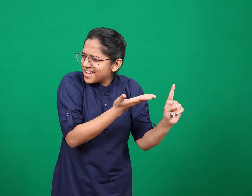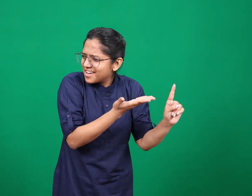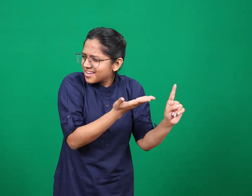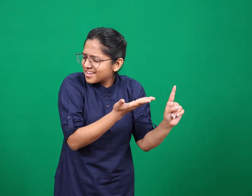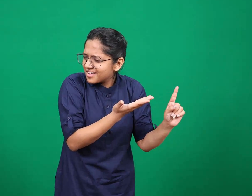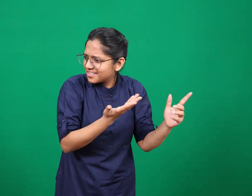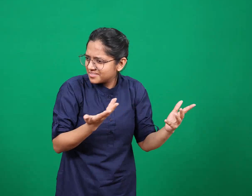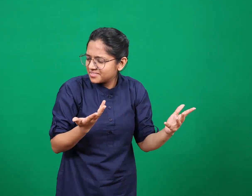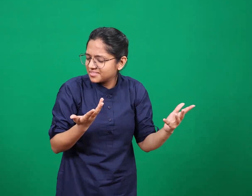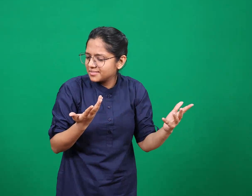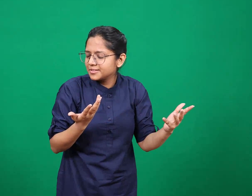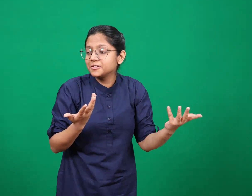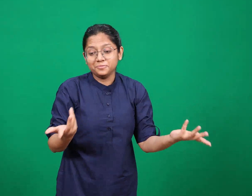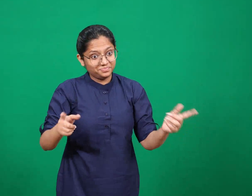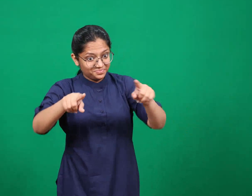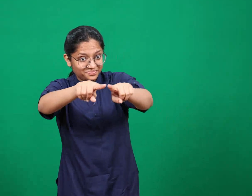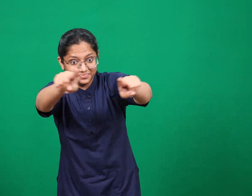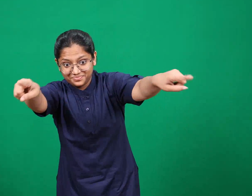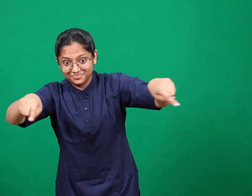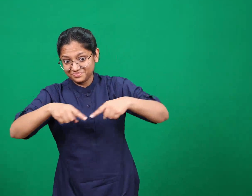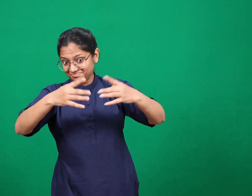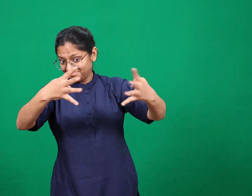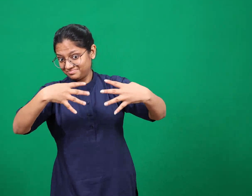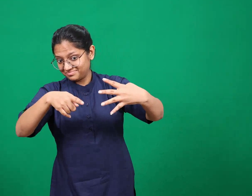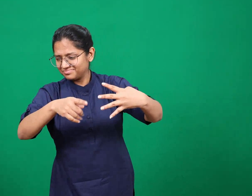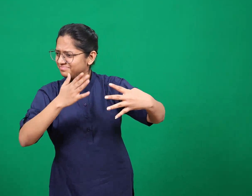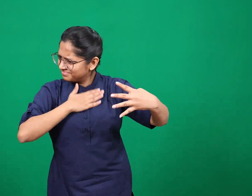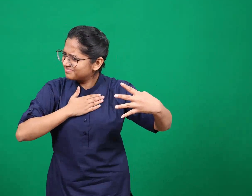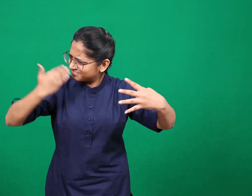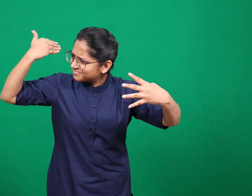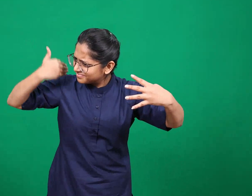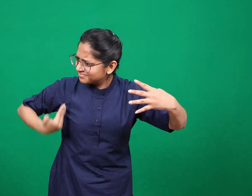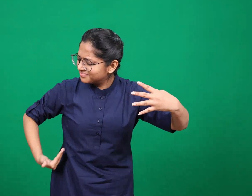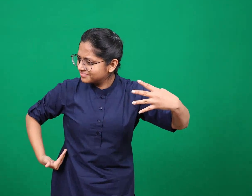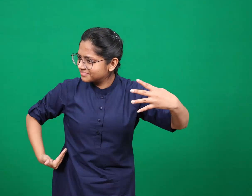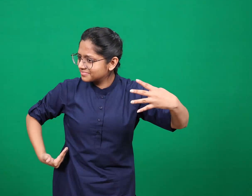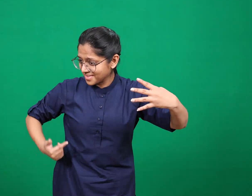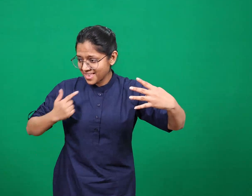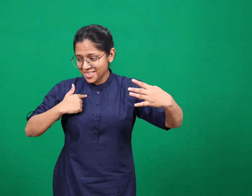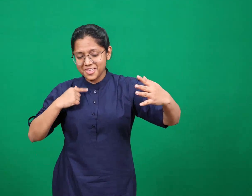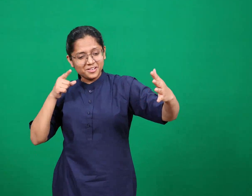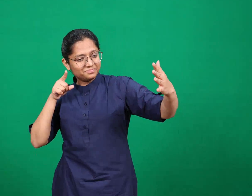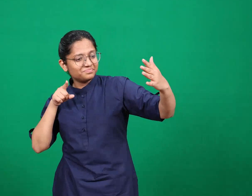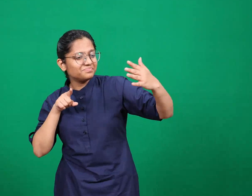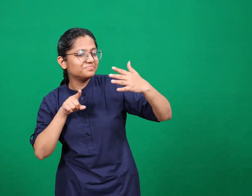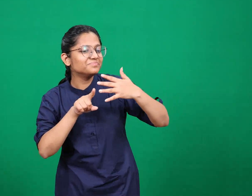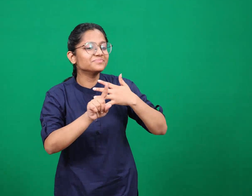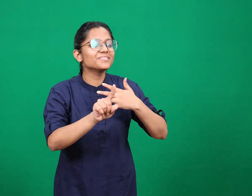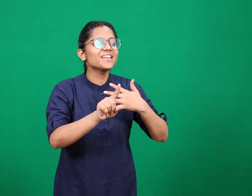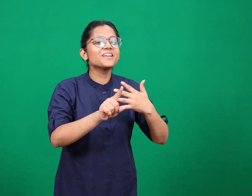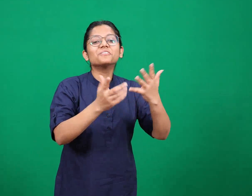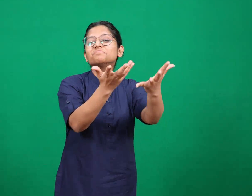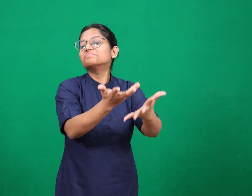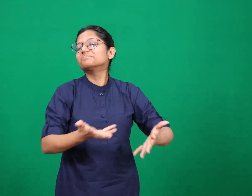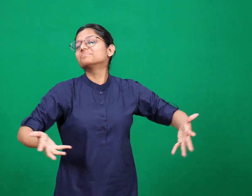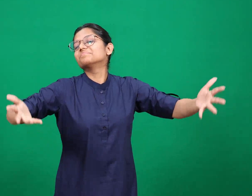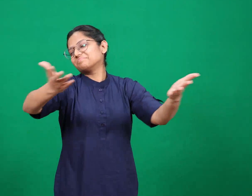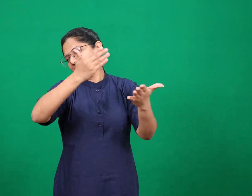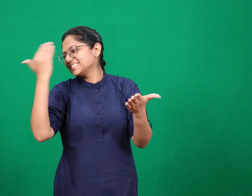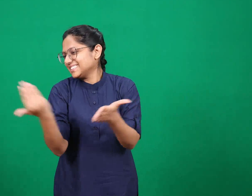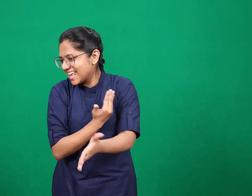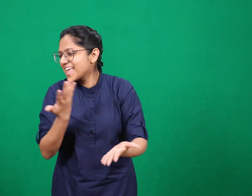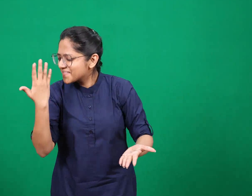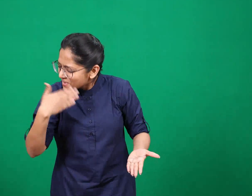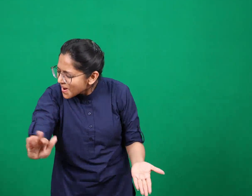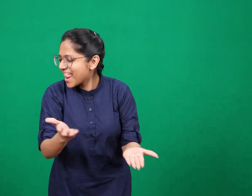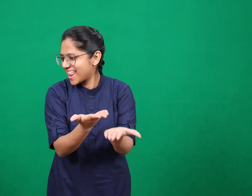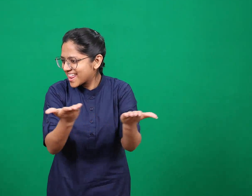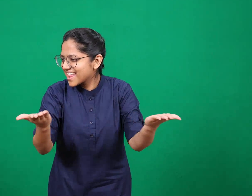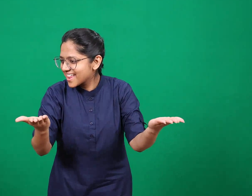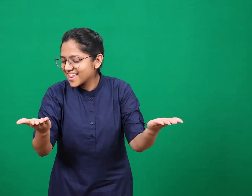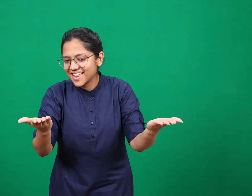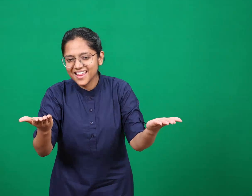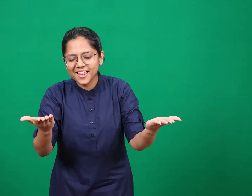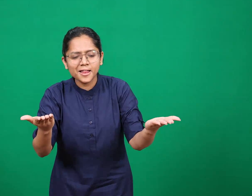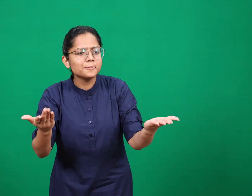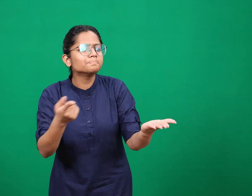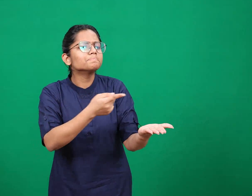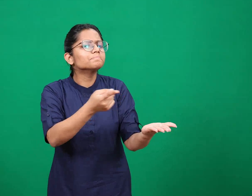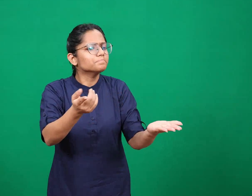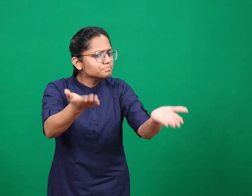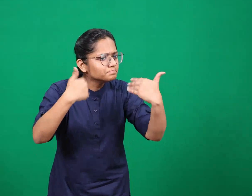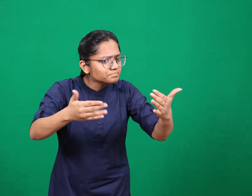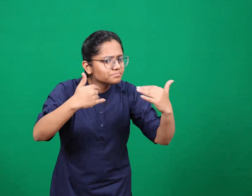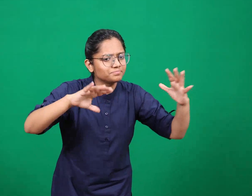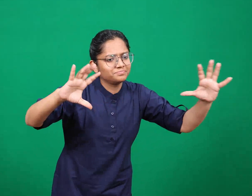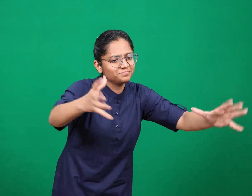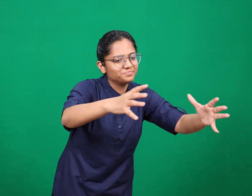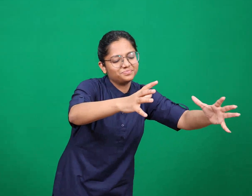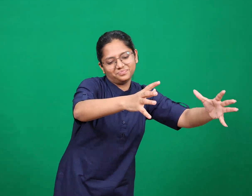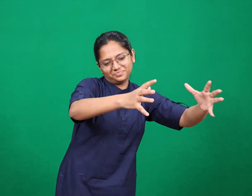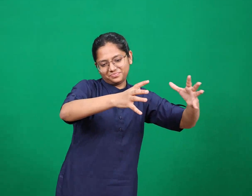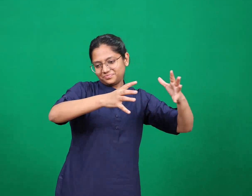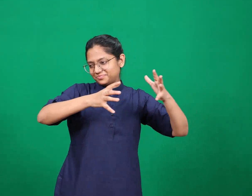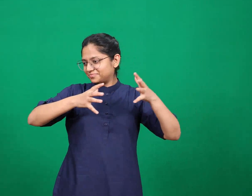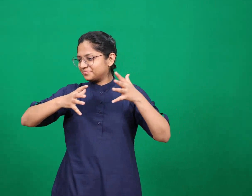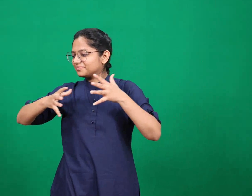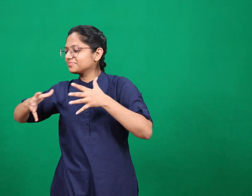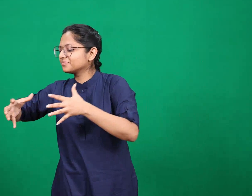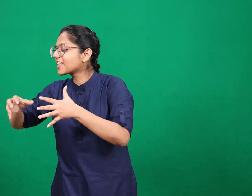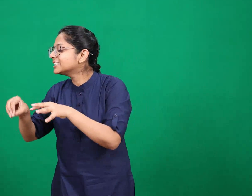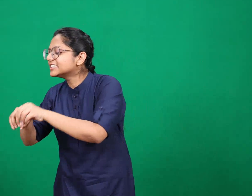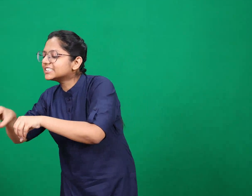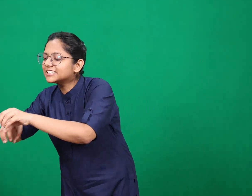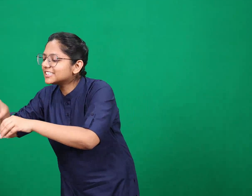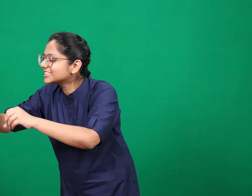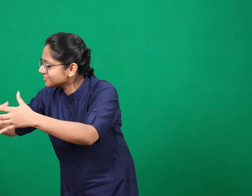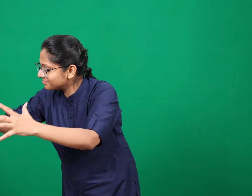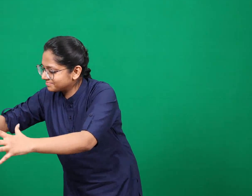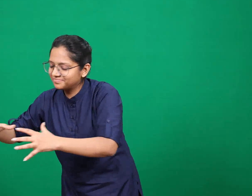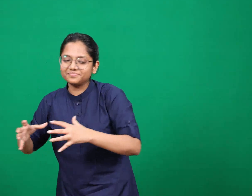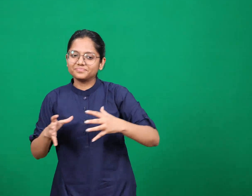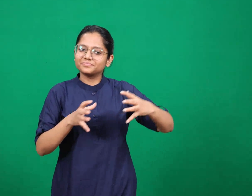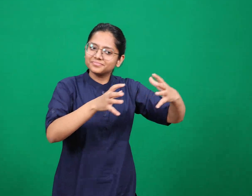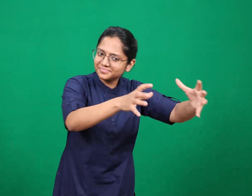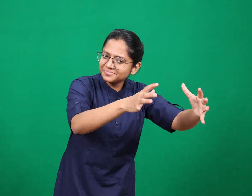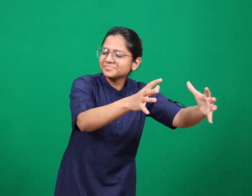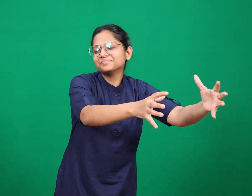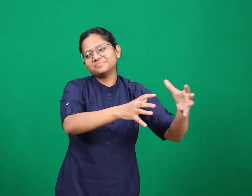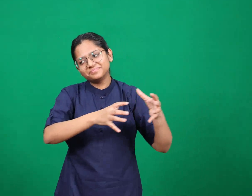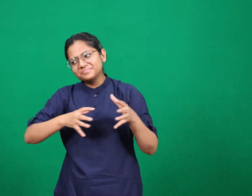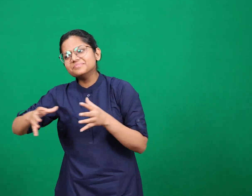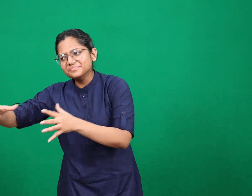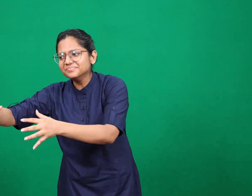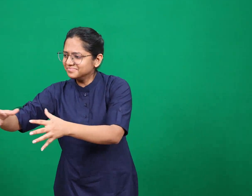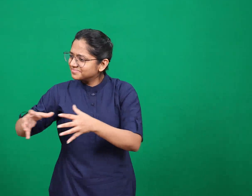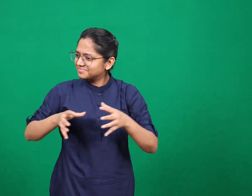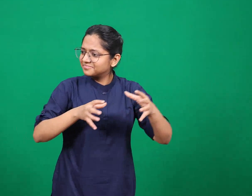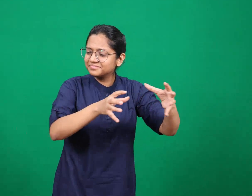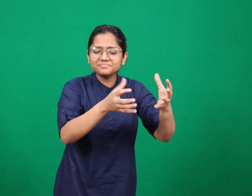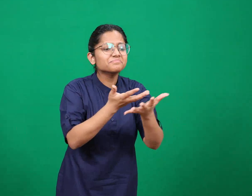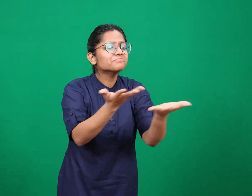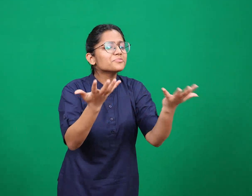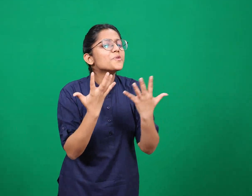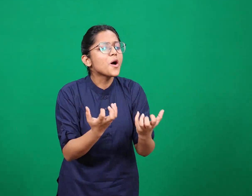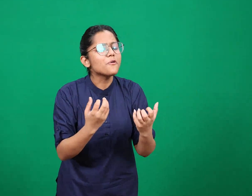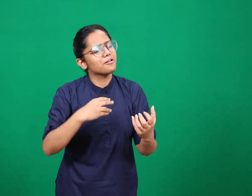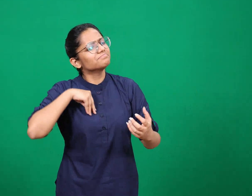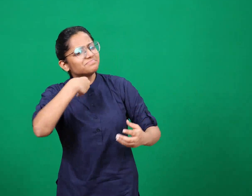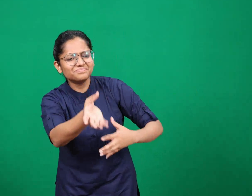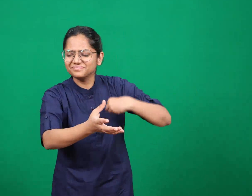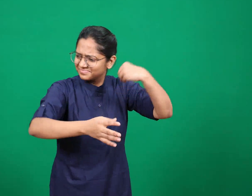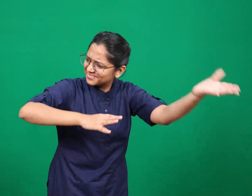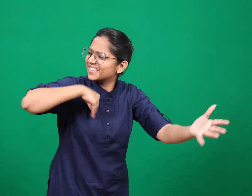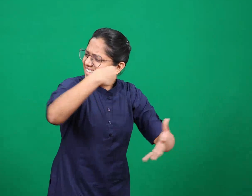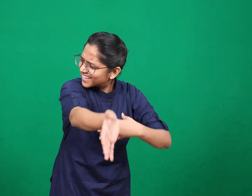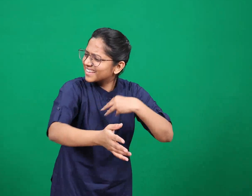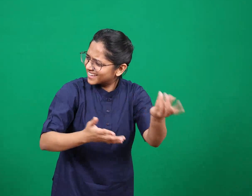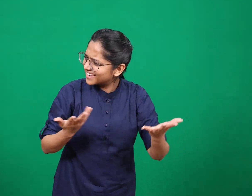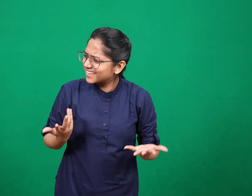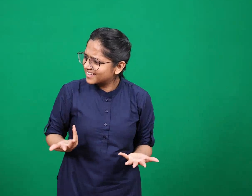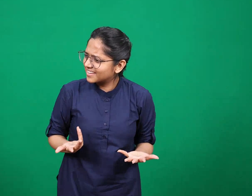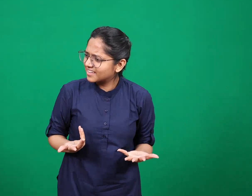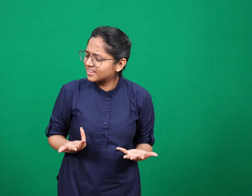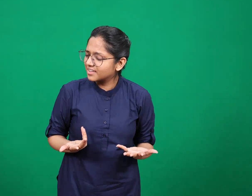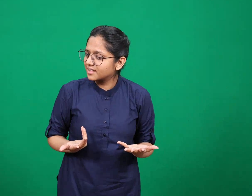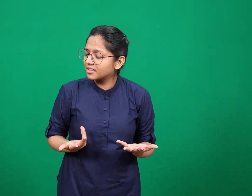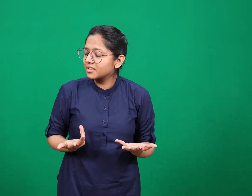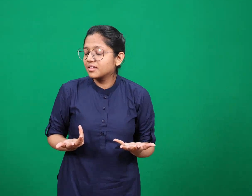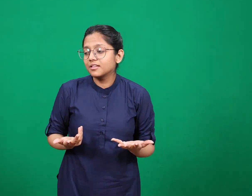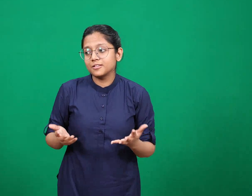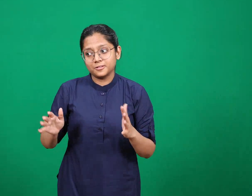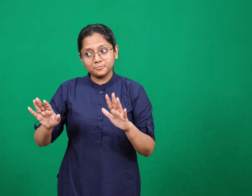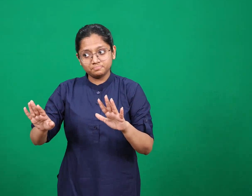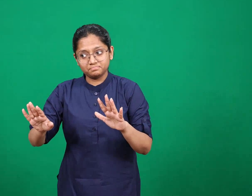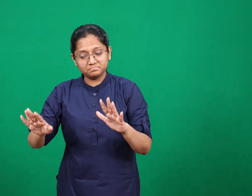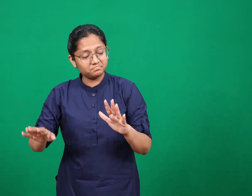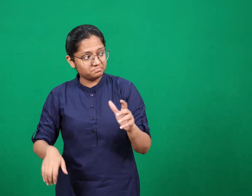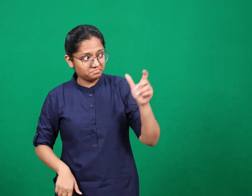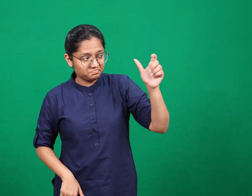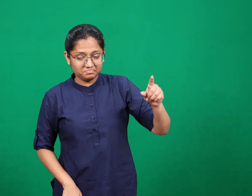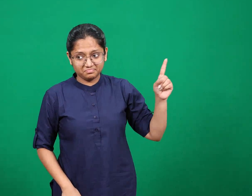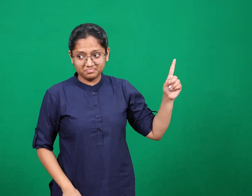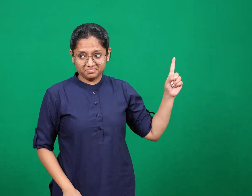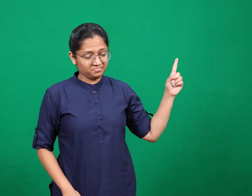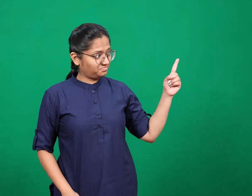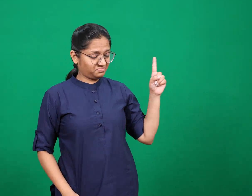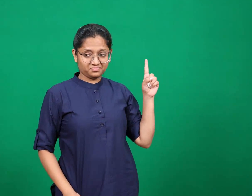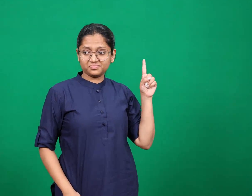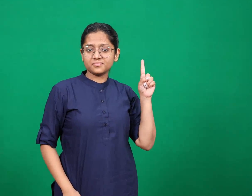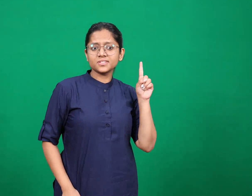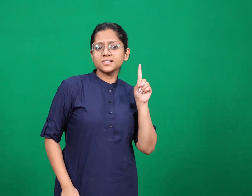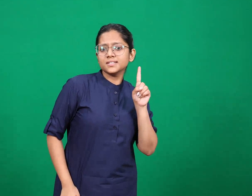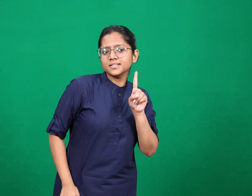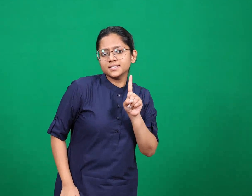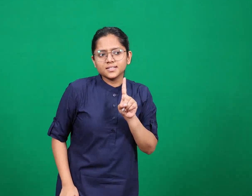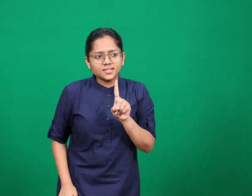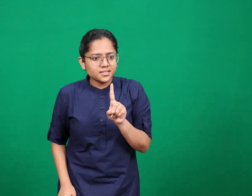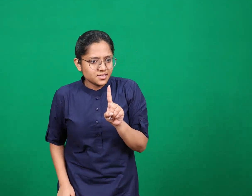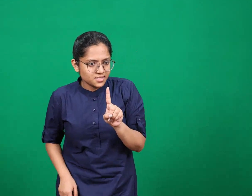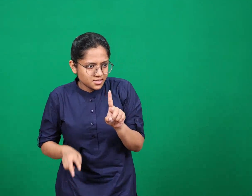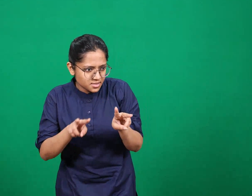If anyone enters through Me, he will be saved. He will come in and go out and find pasture.